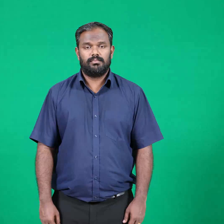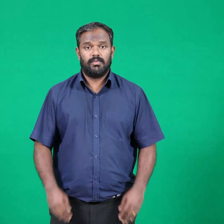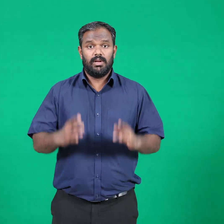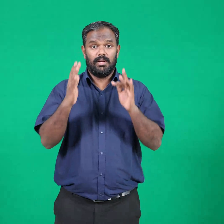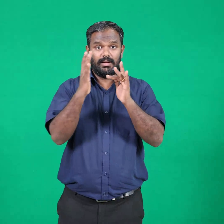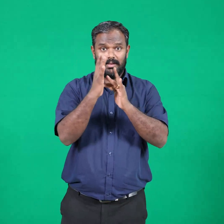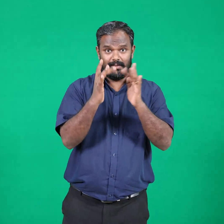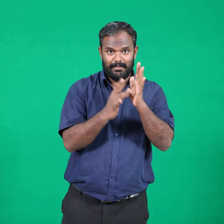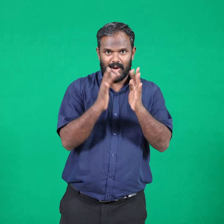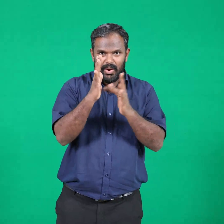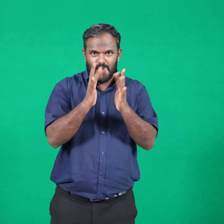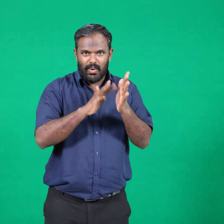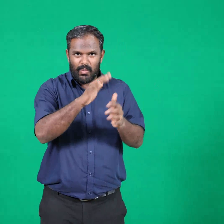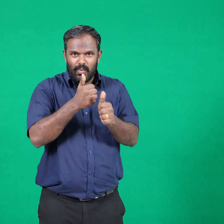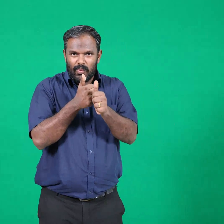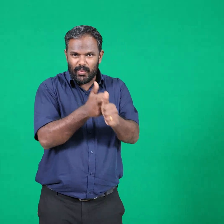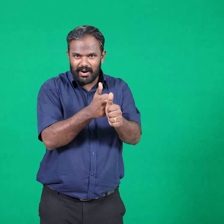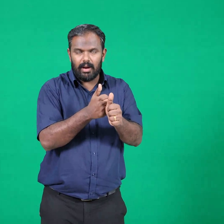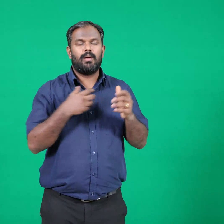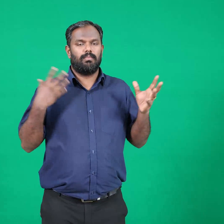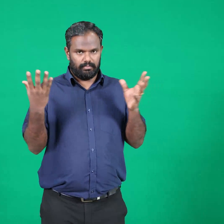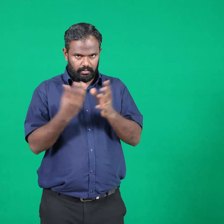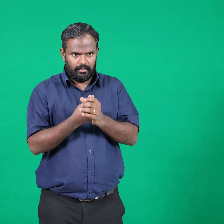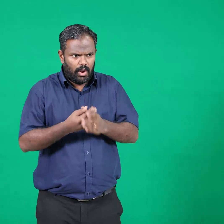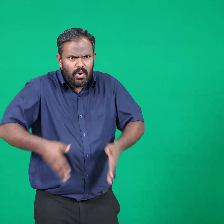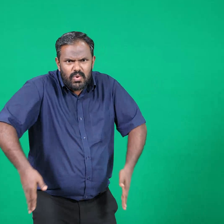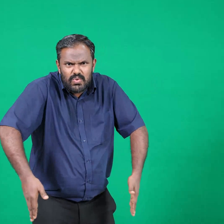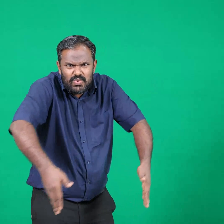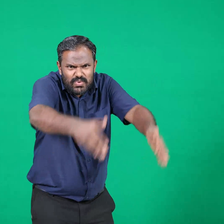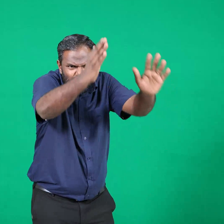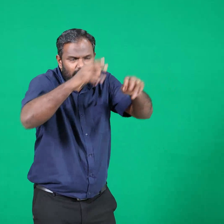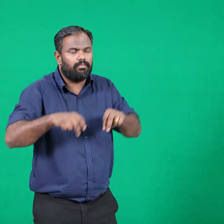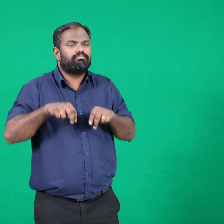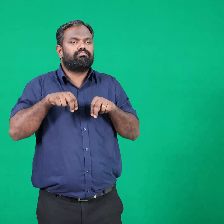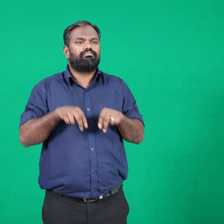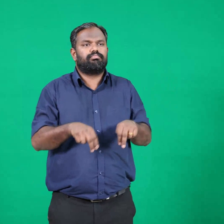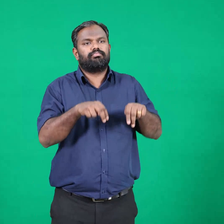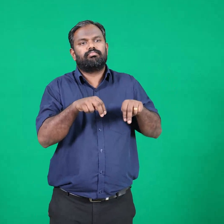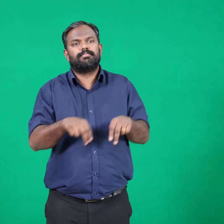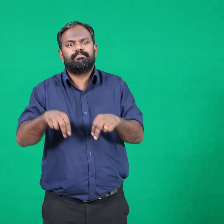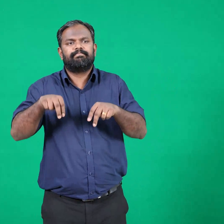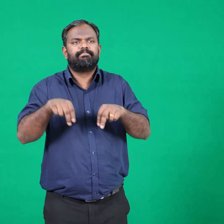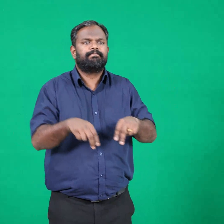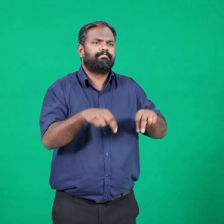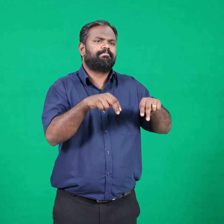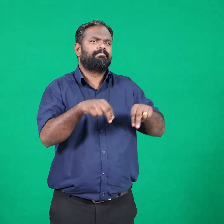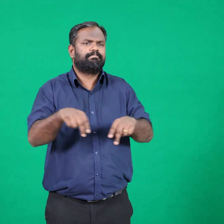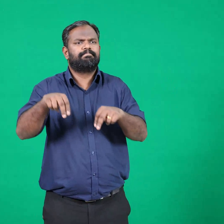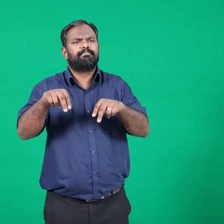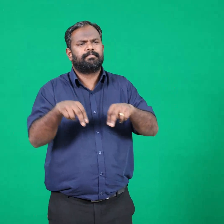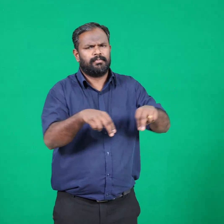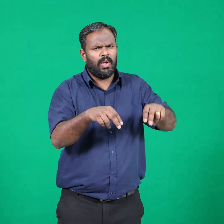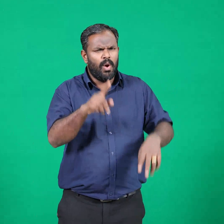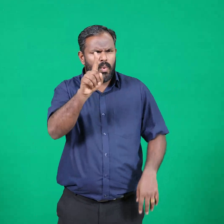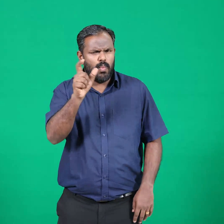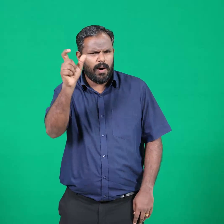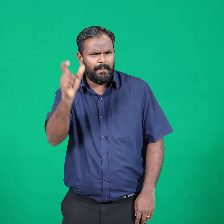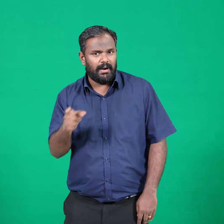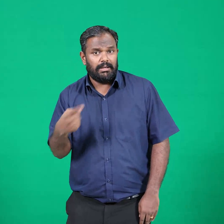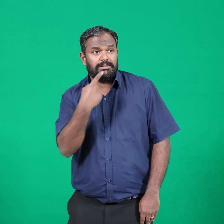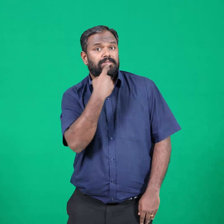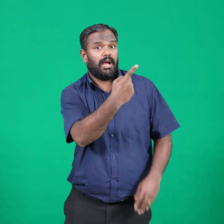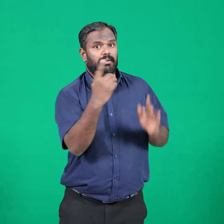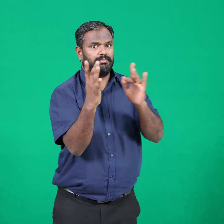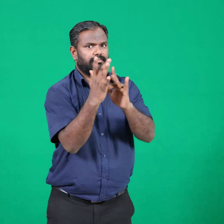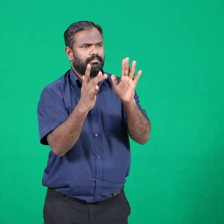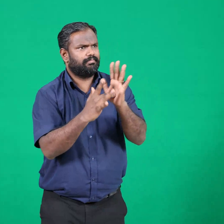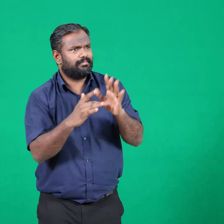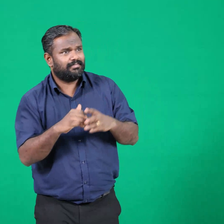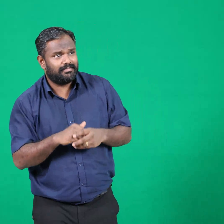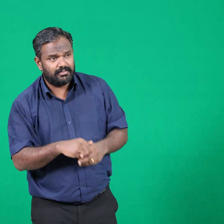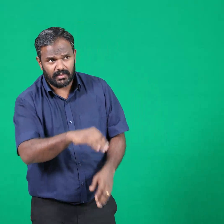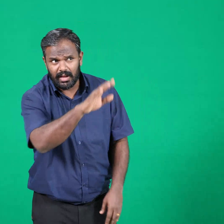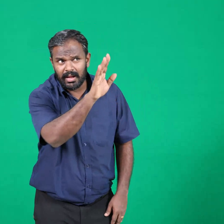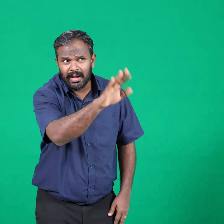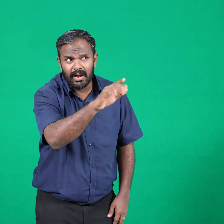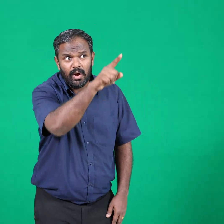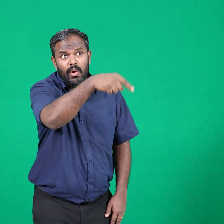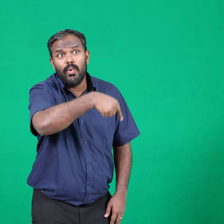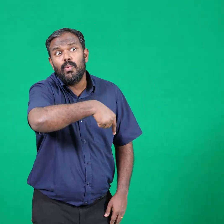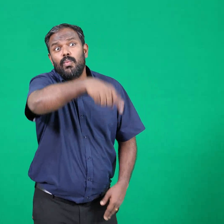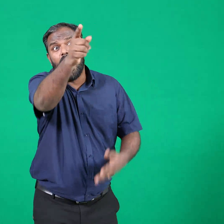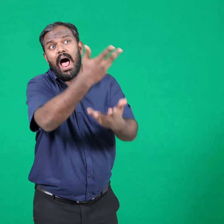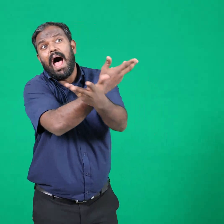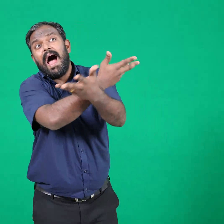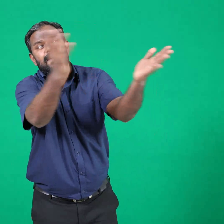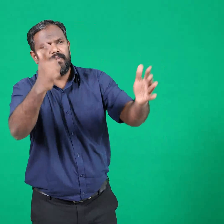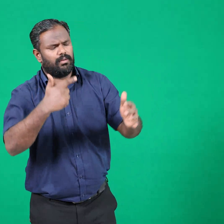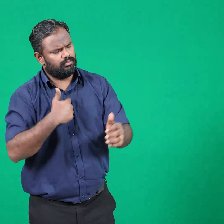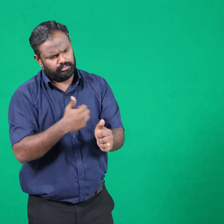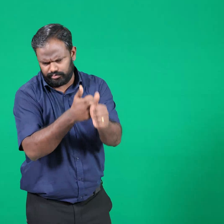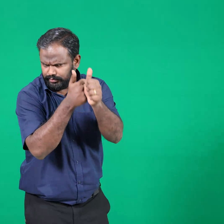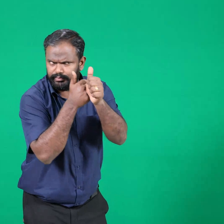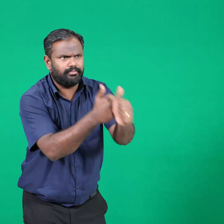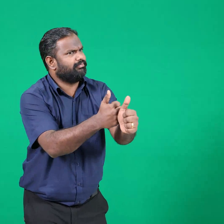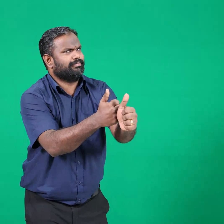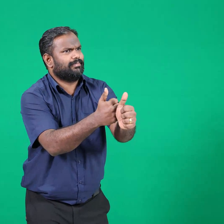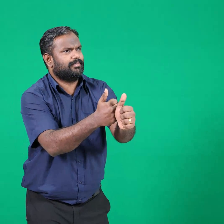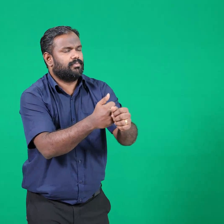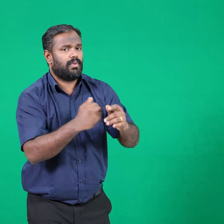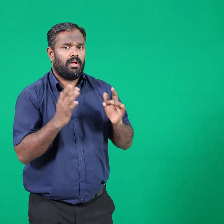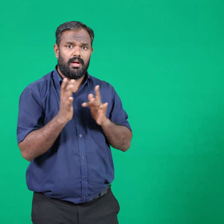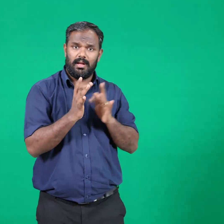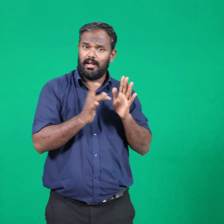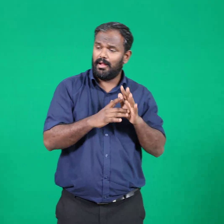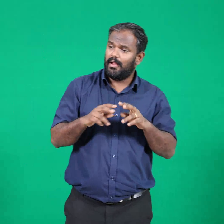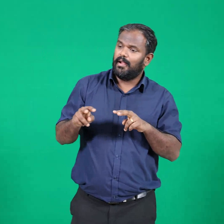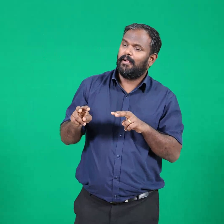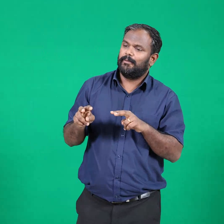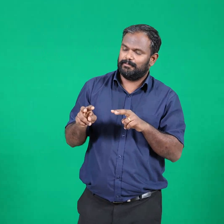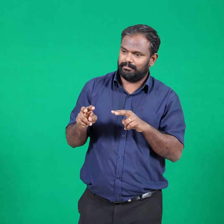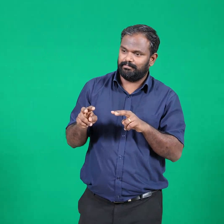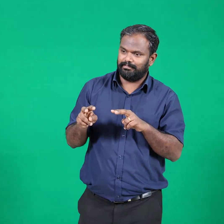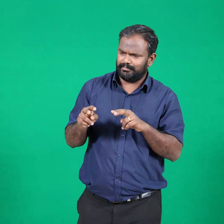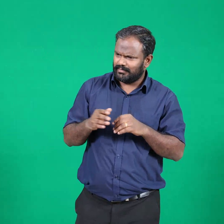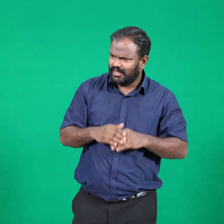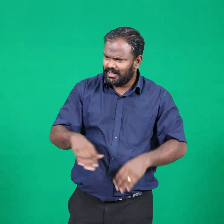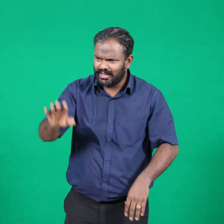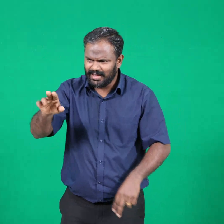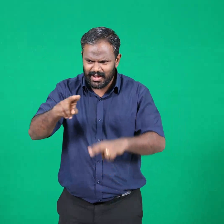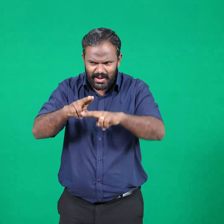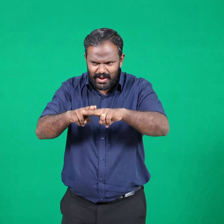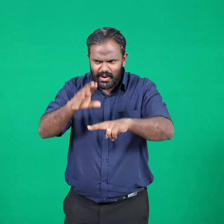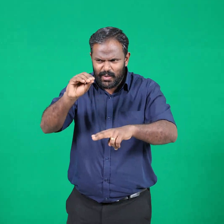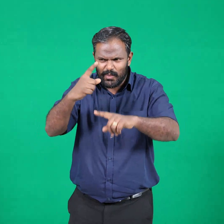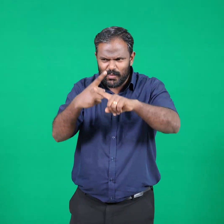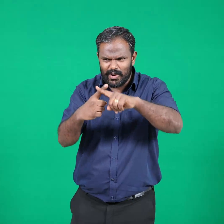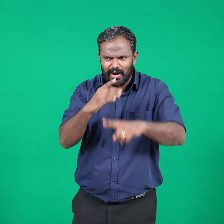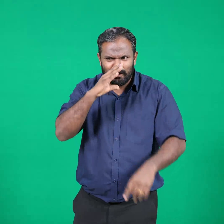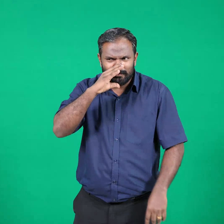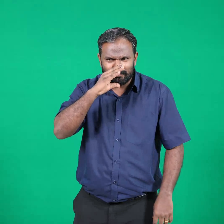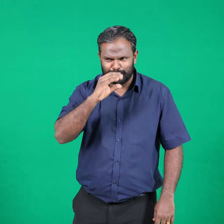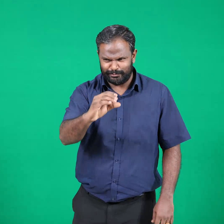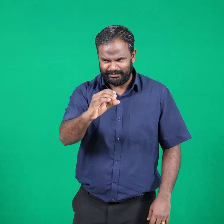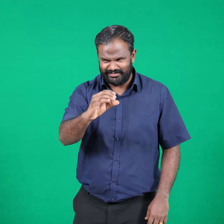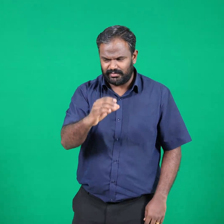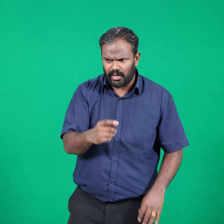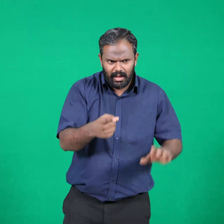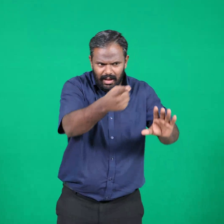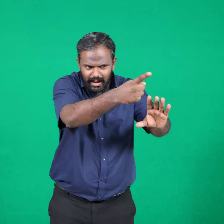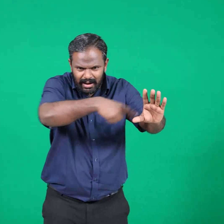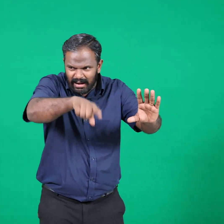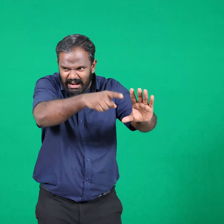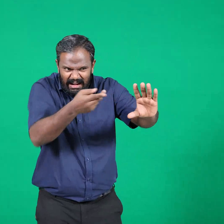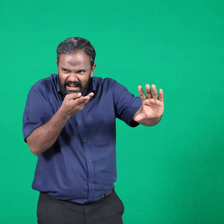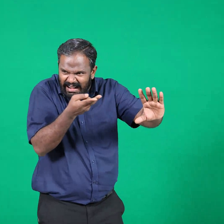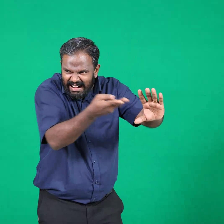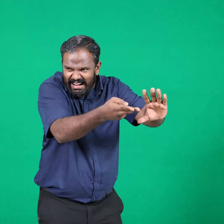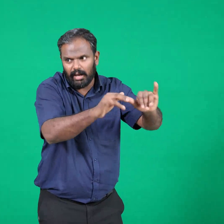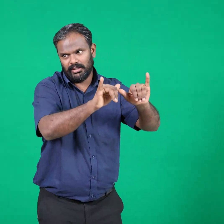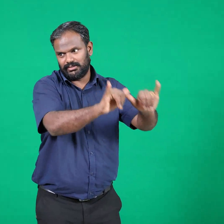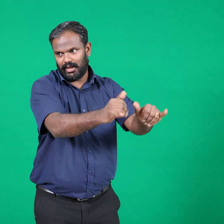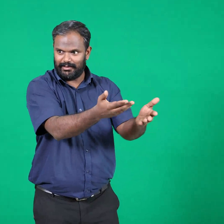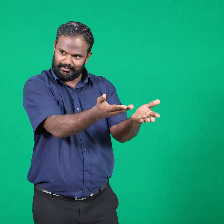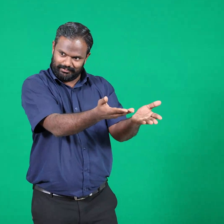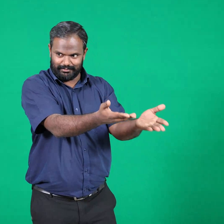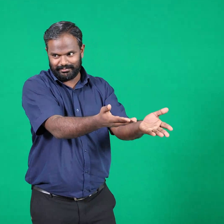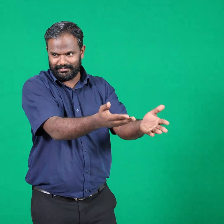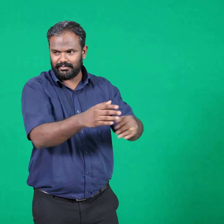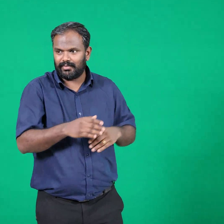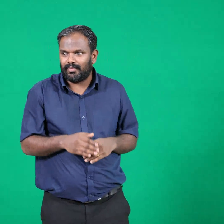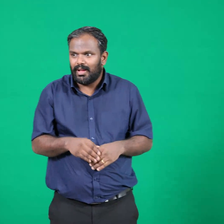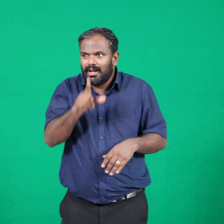As they were walking along the road, someone said to Jesus, "I will follow You wherever You go."